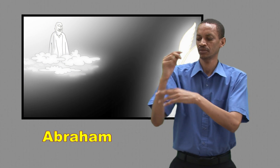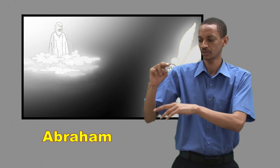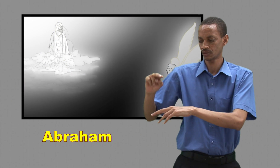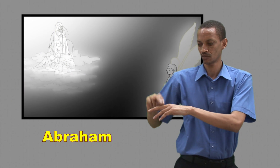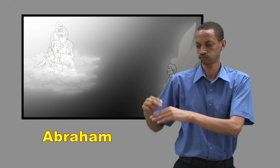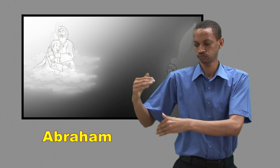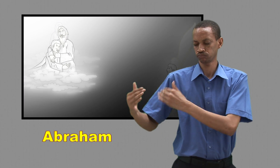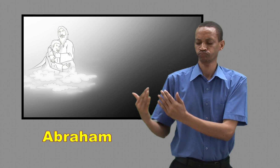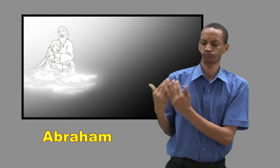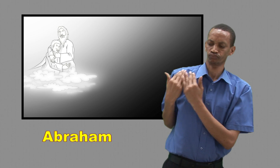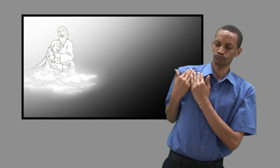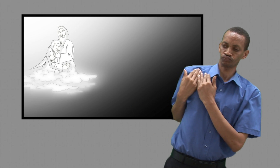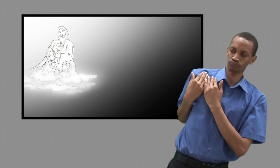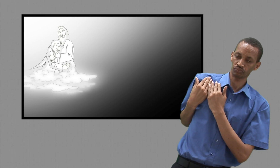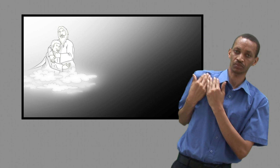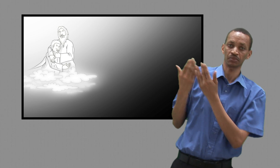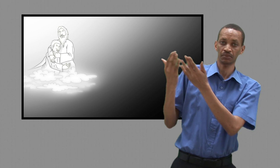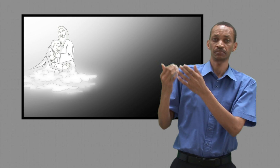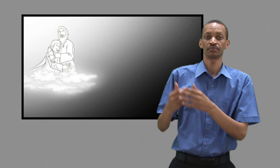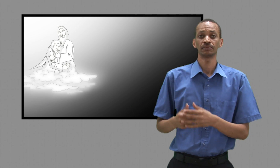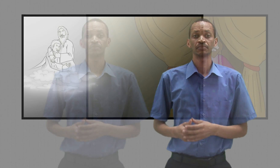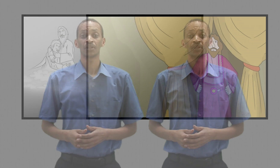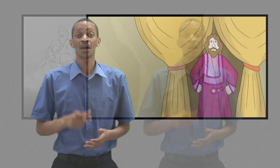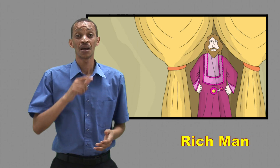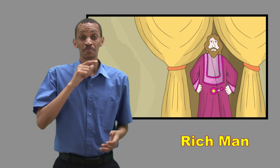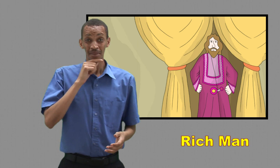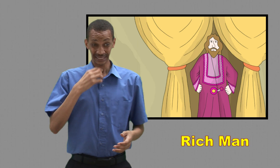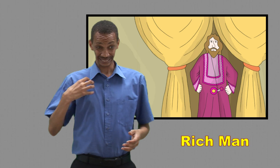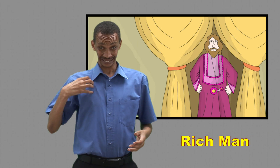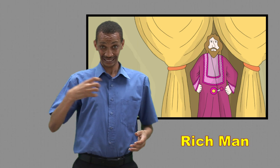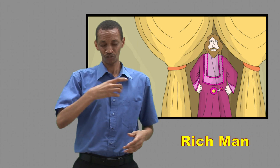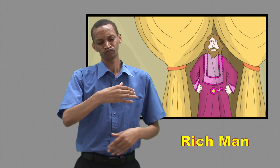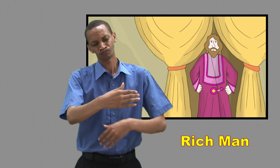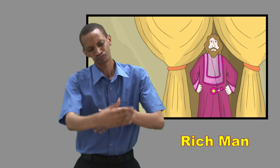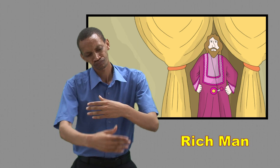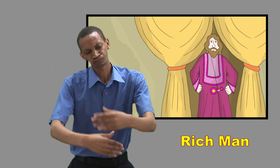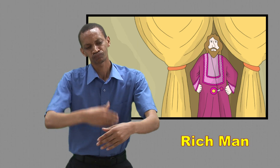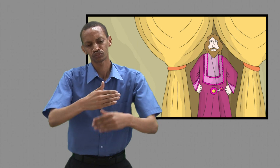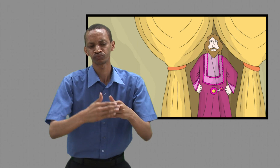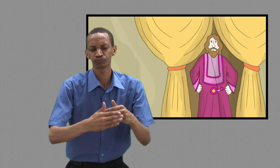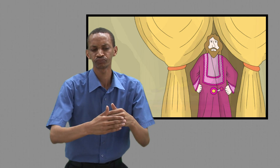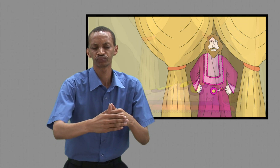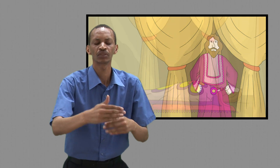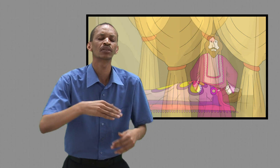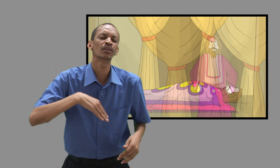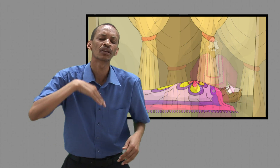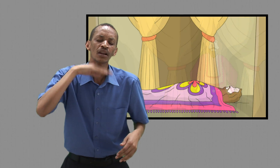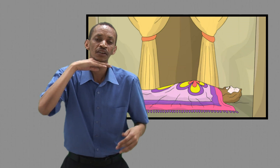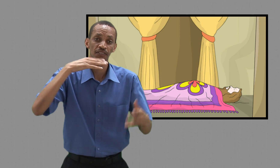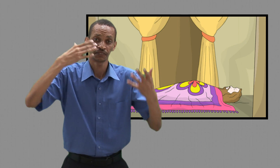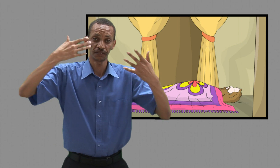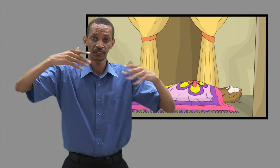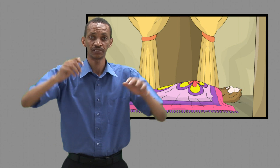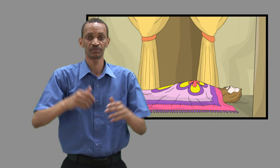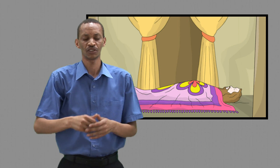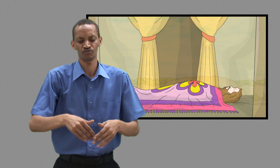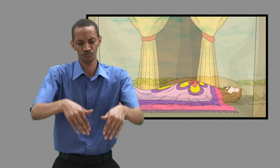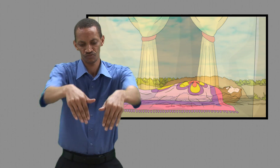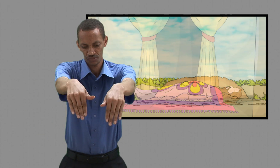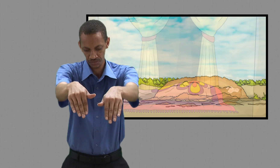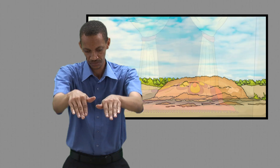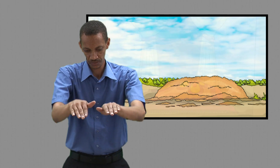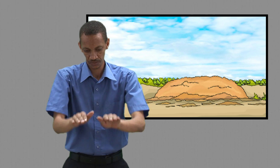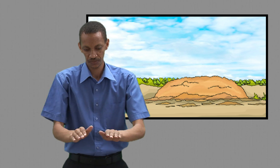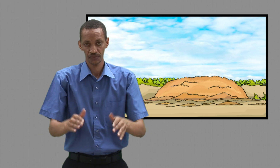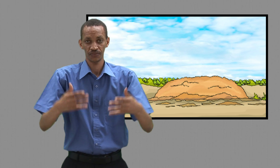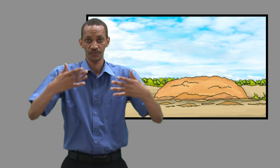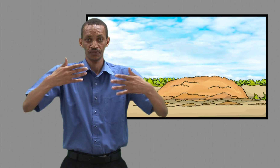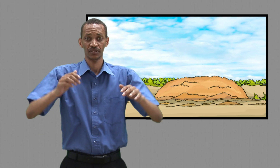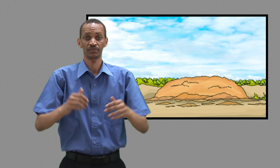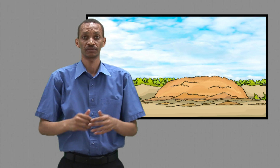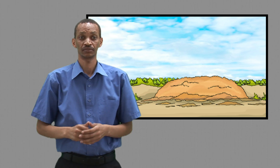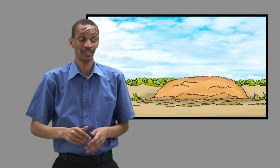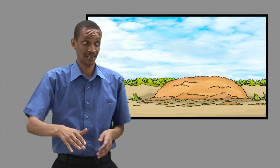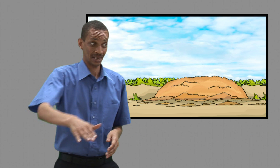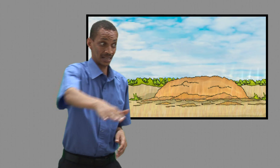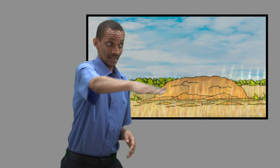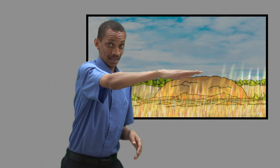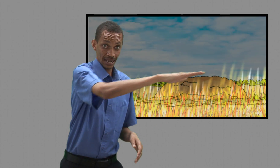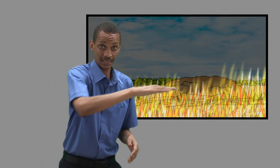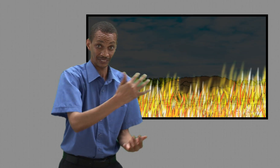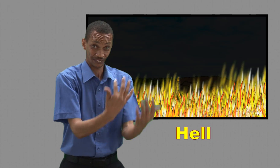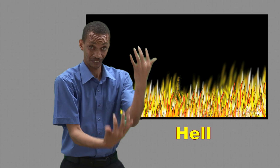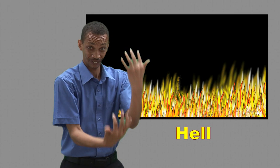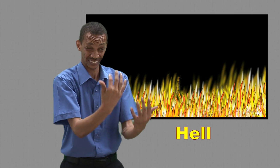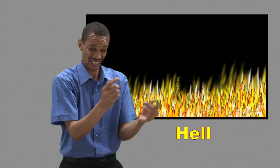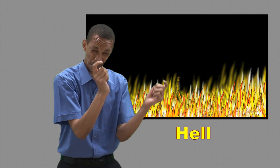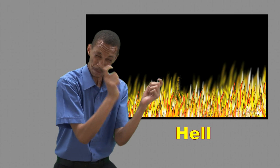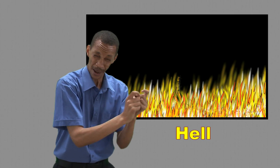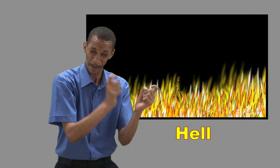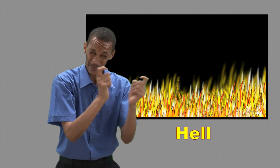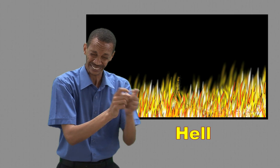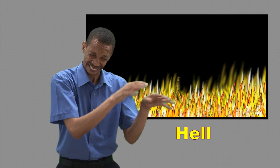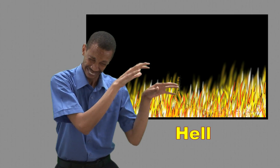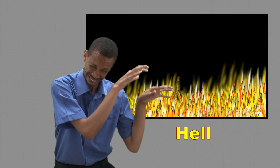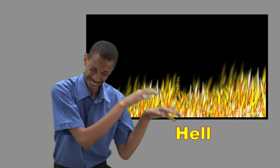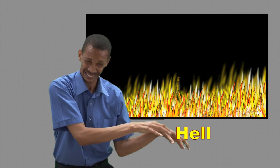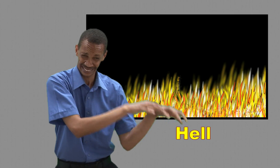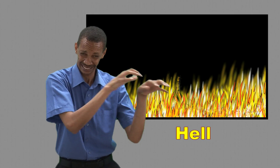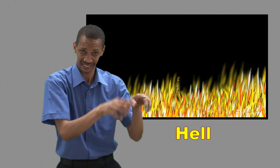And the rich man also died and was buried.